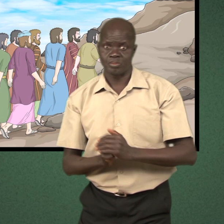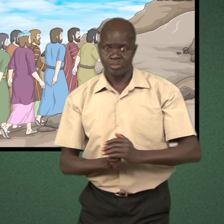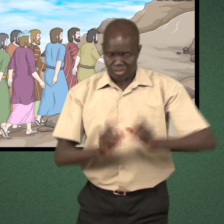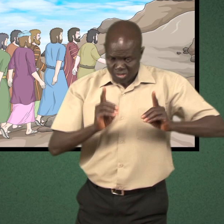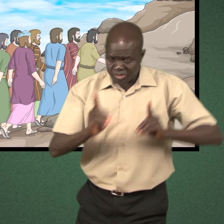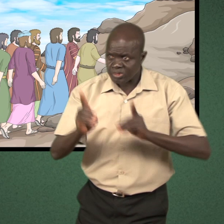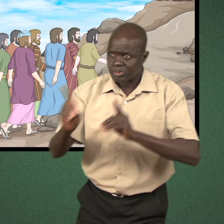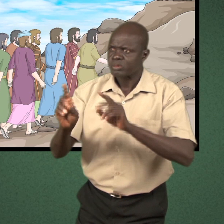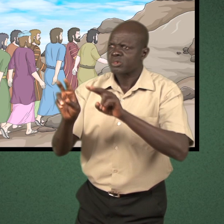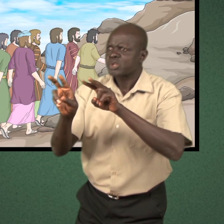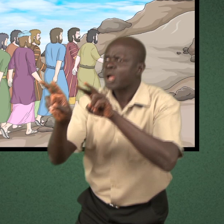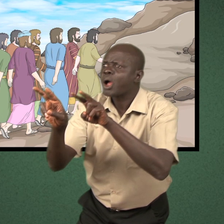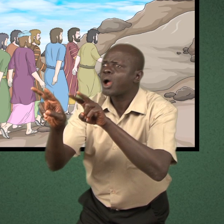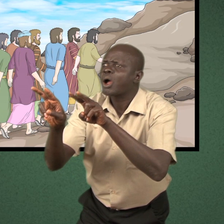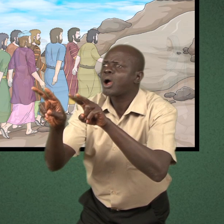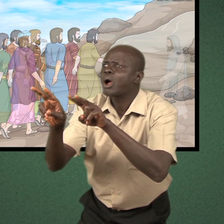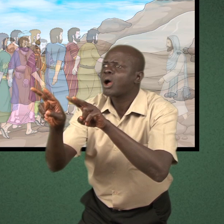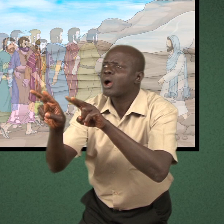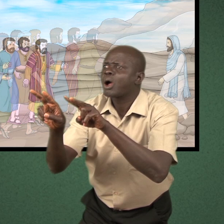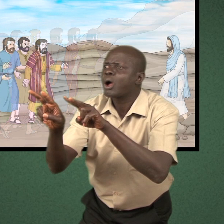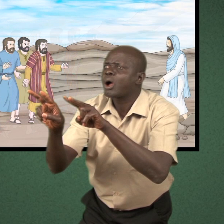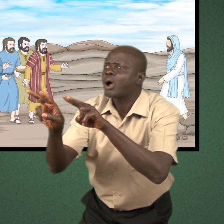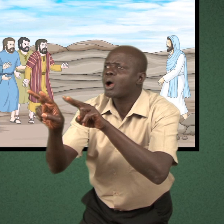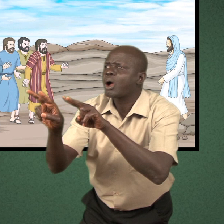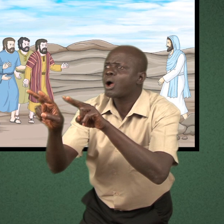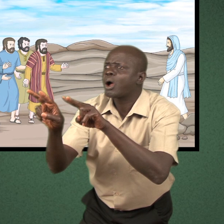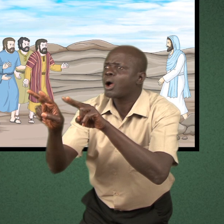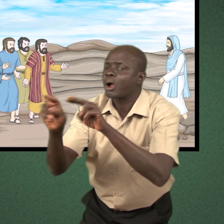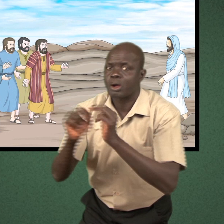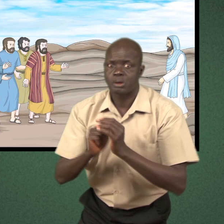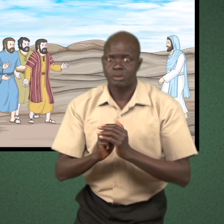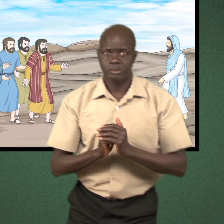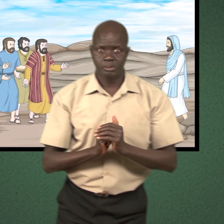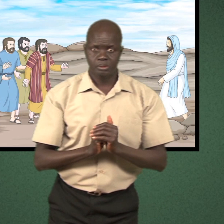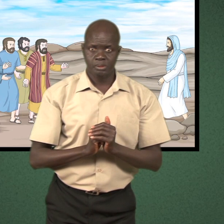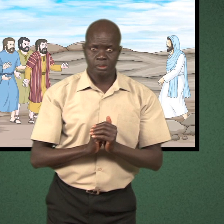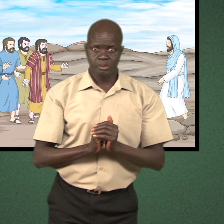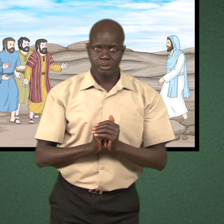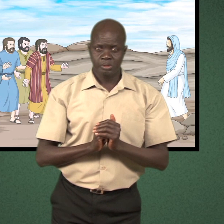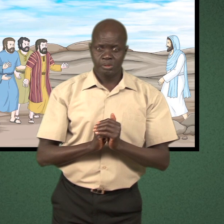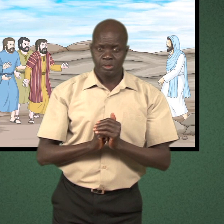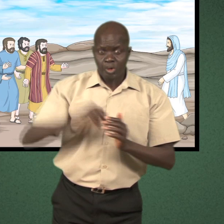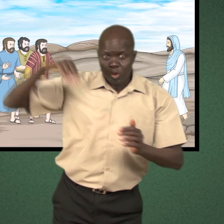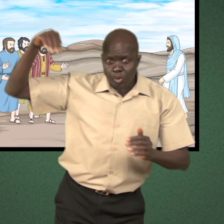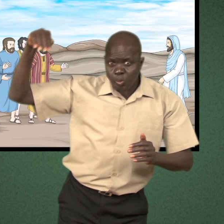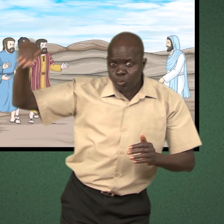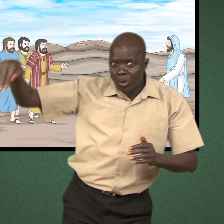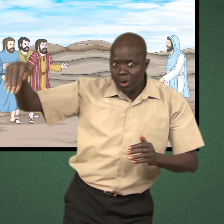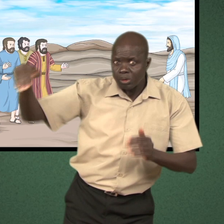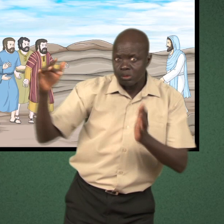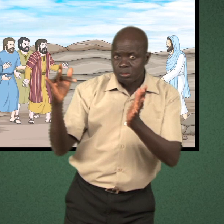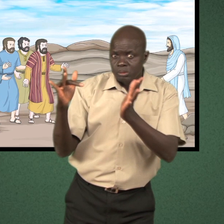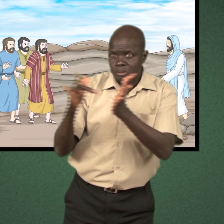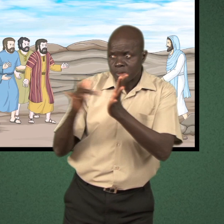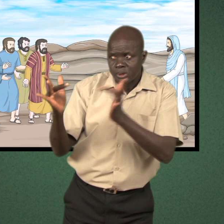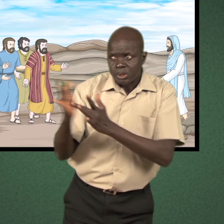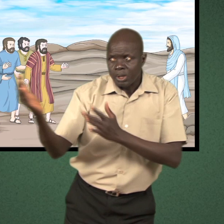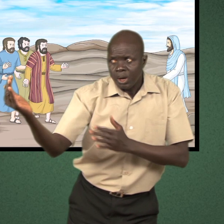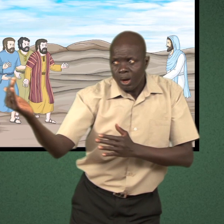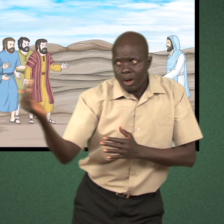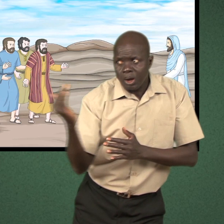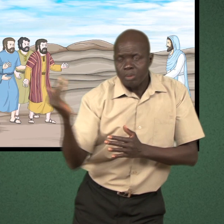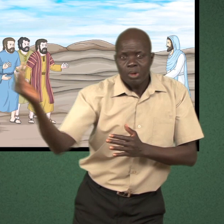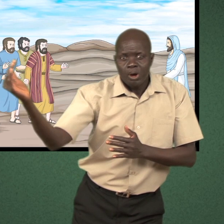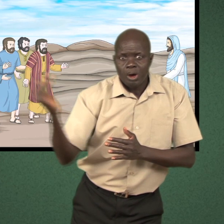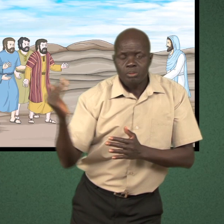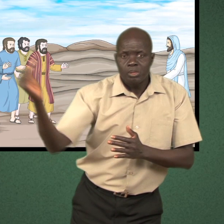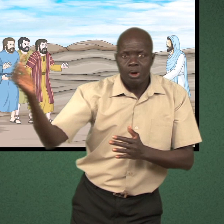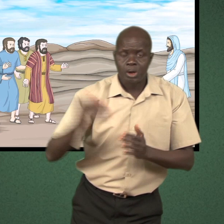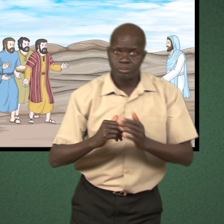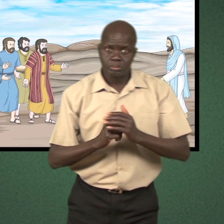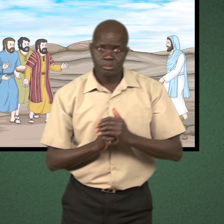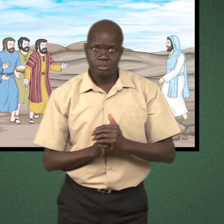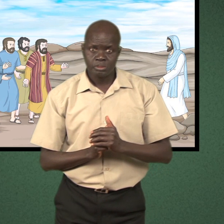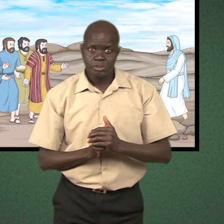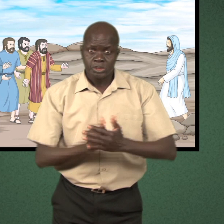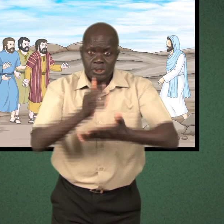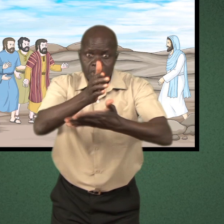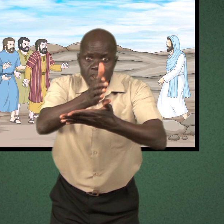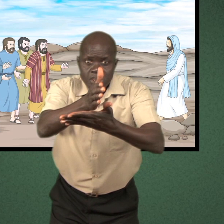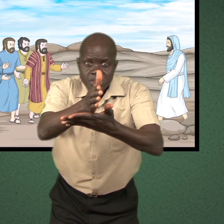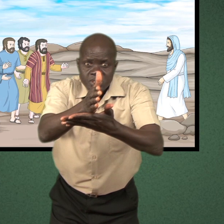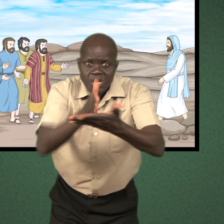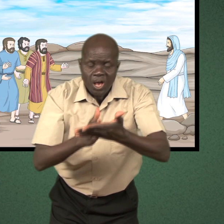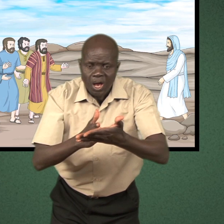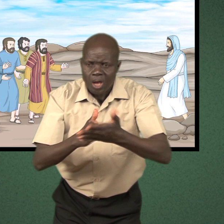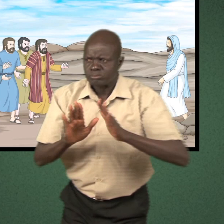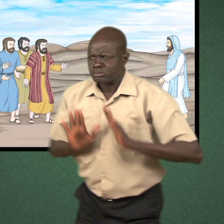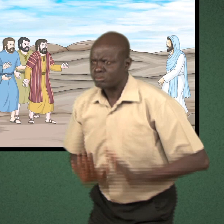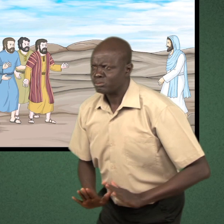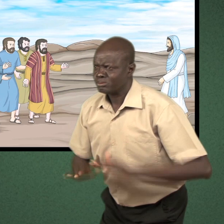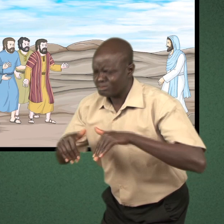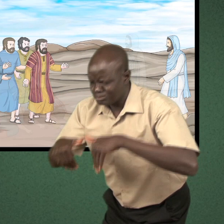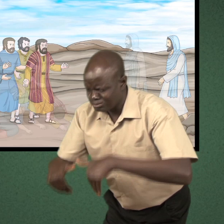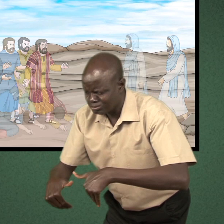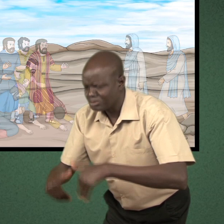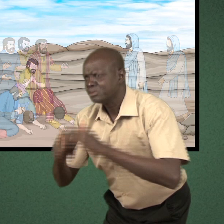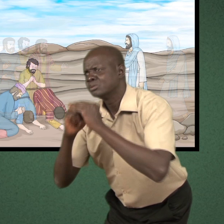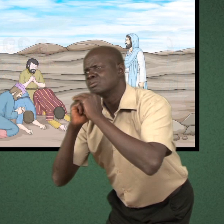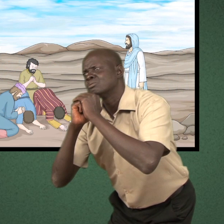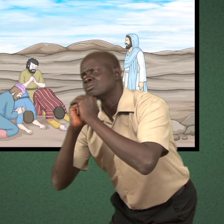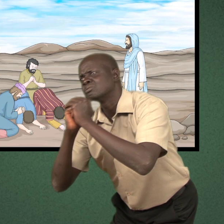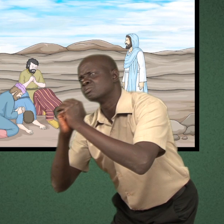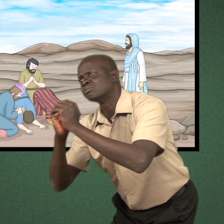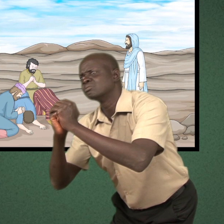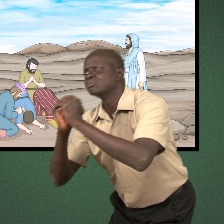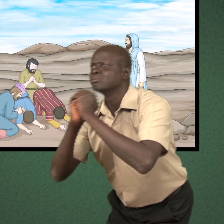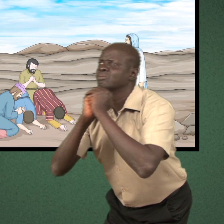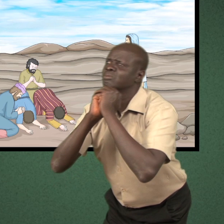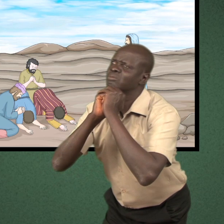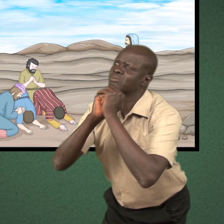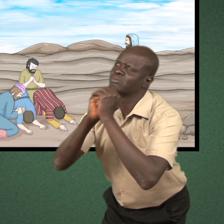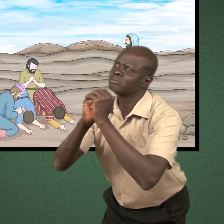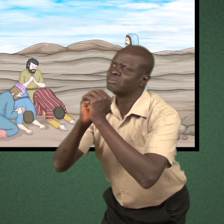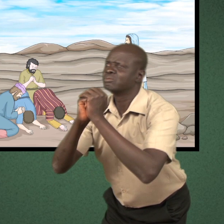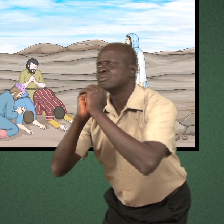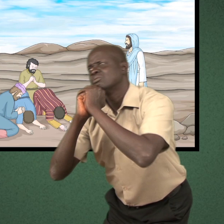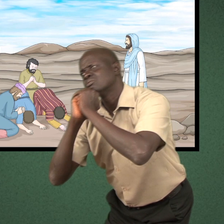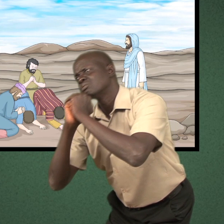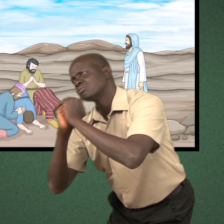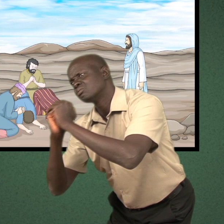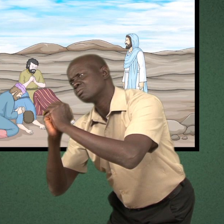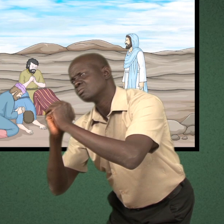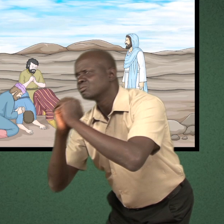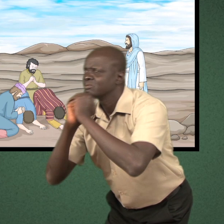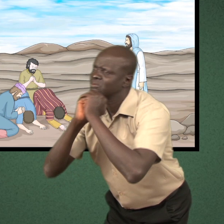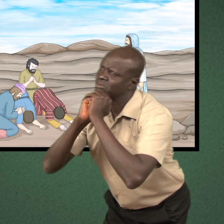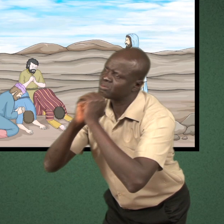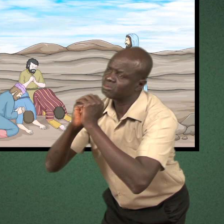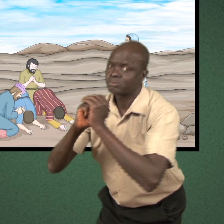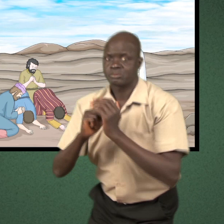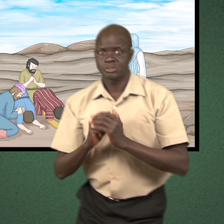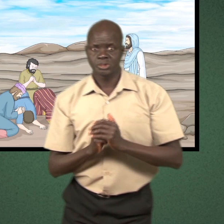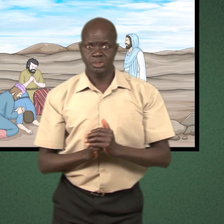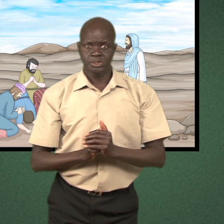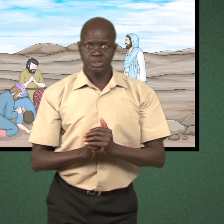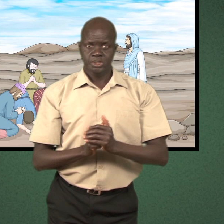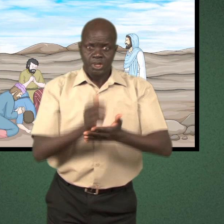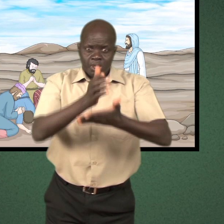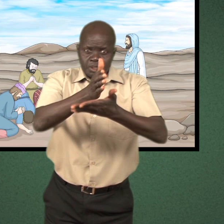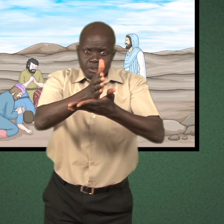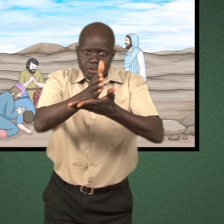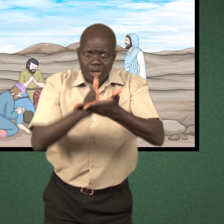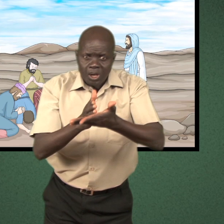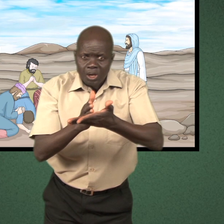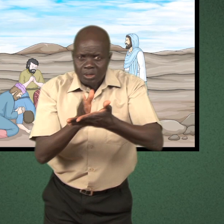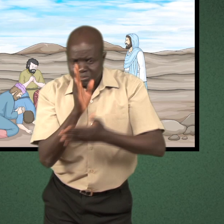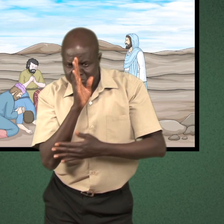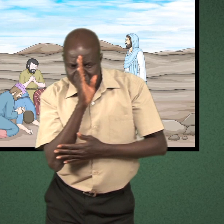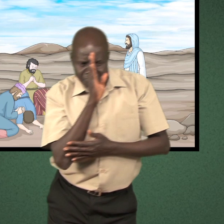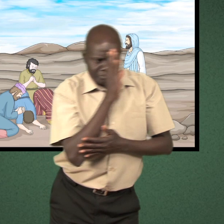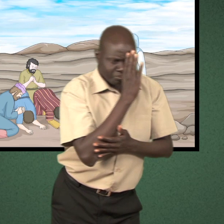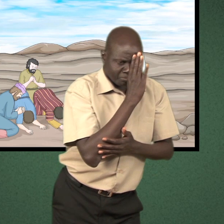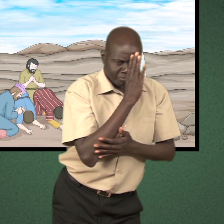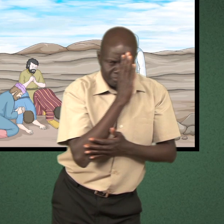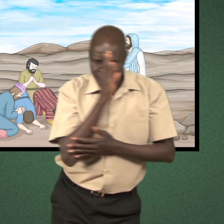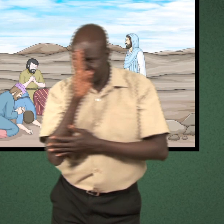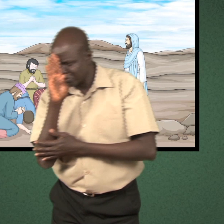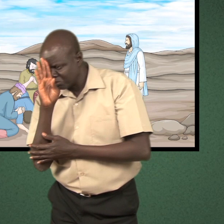When they saw Him, they worshiped Him, but some doubted.